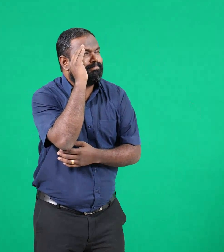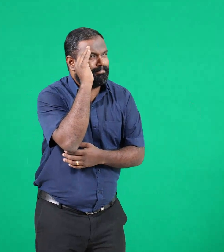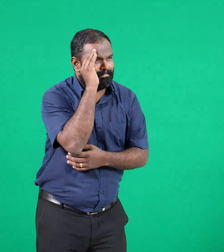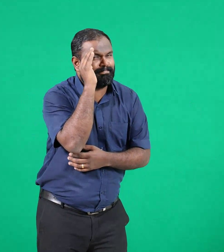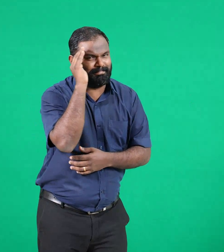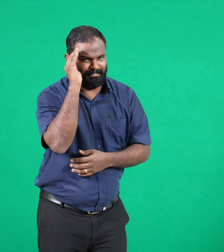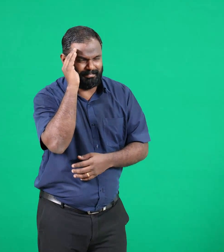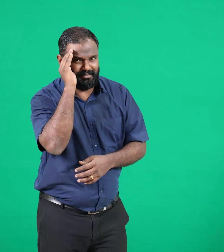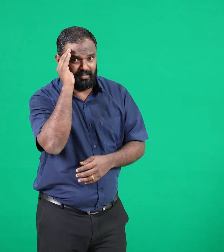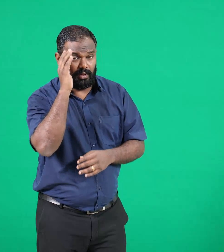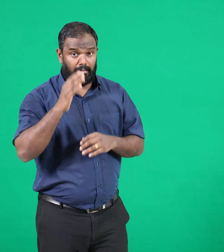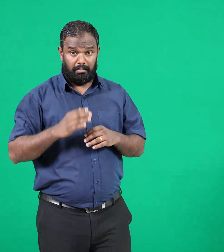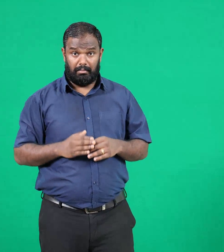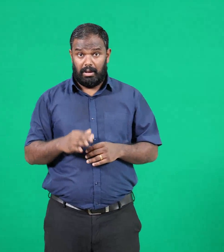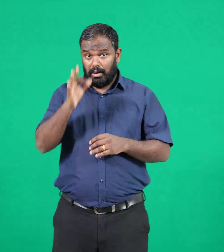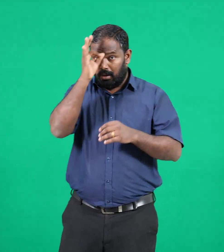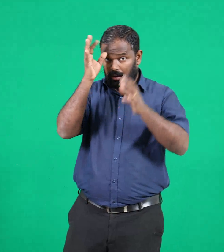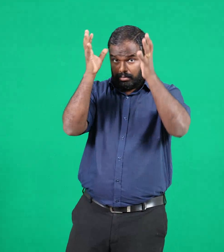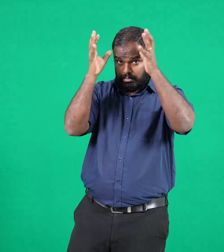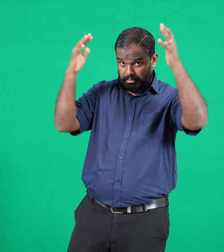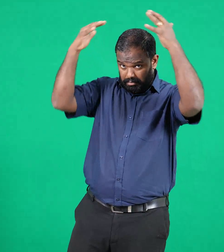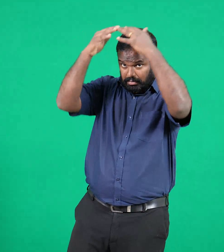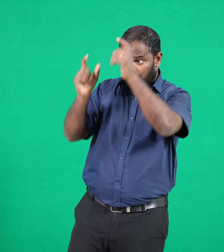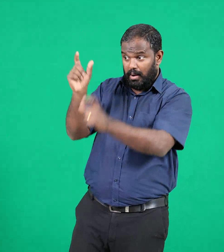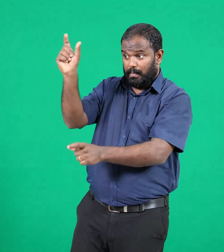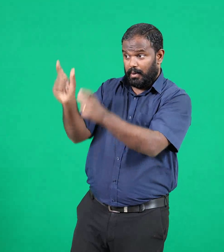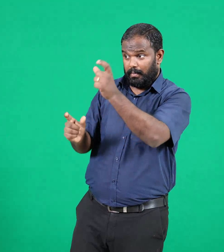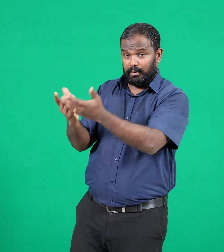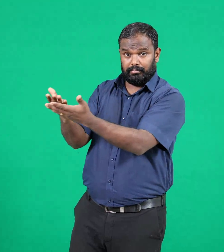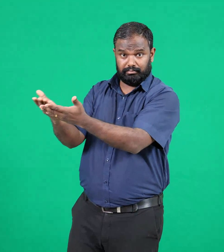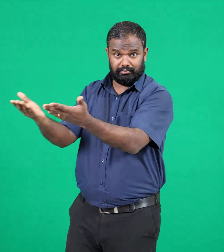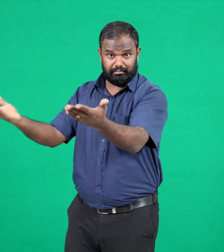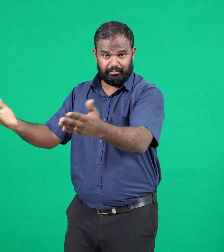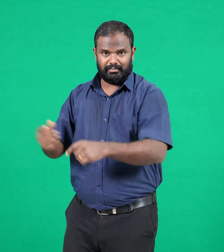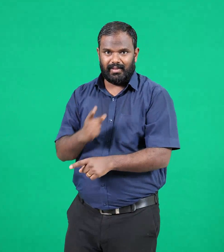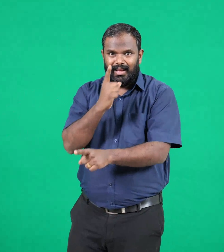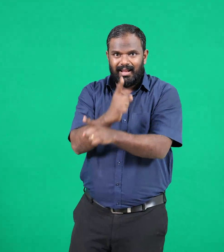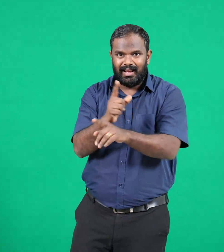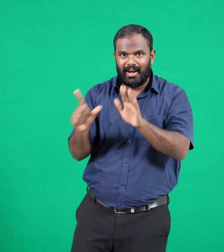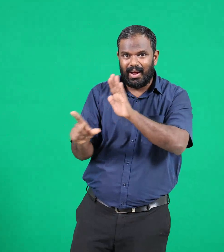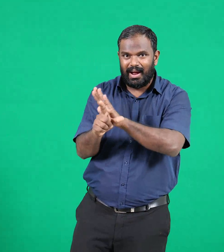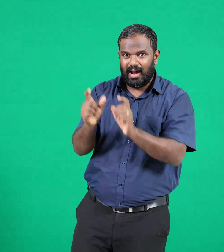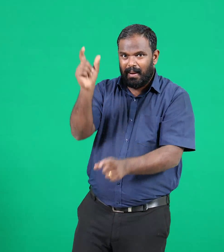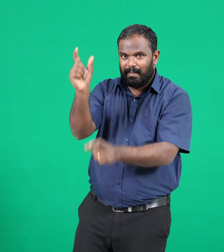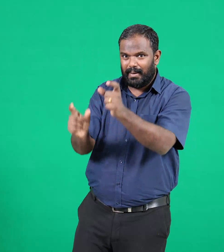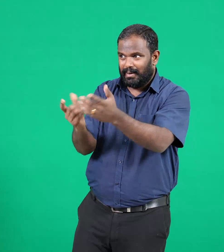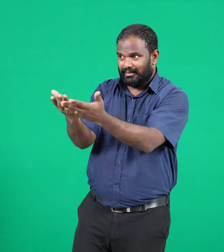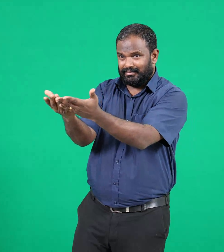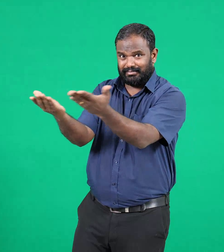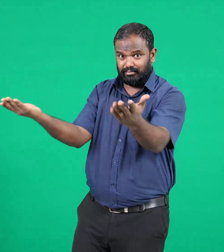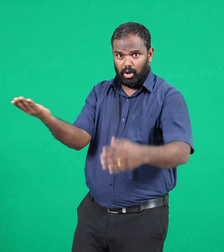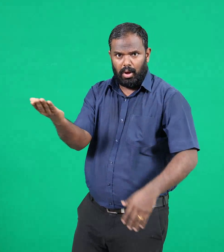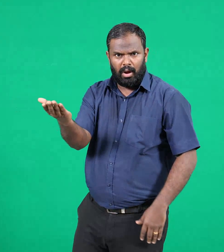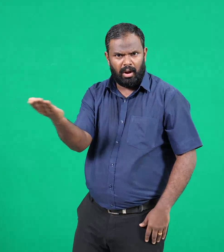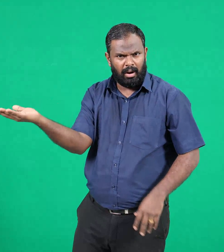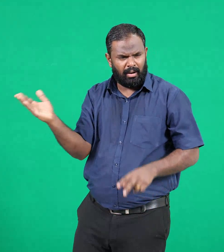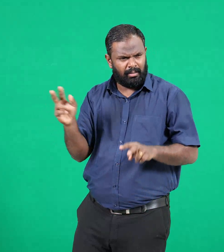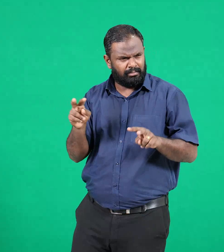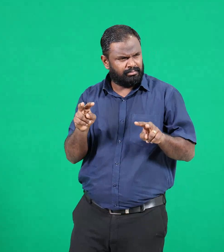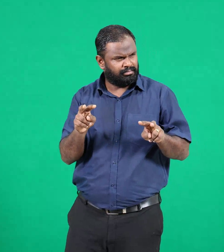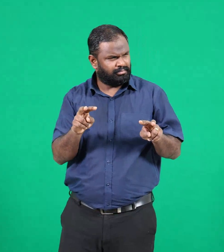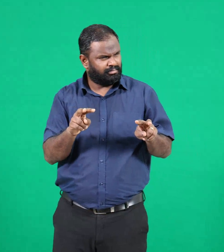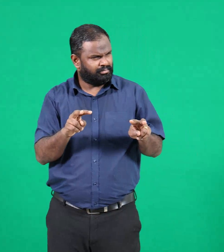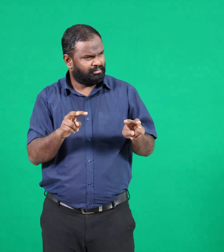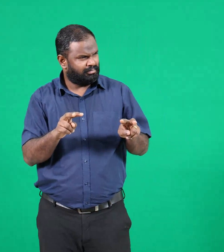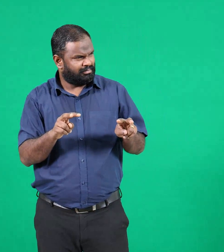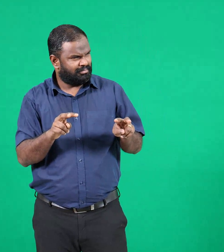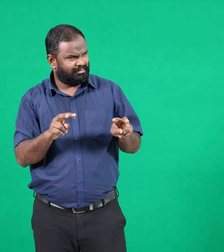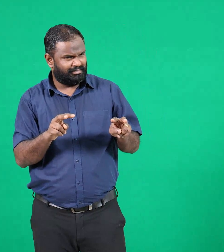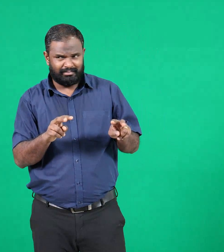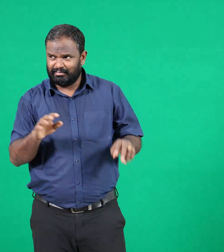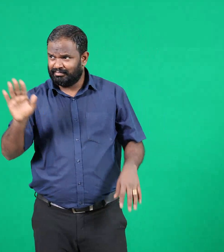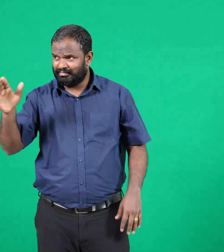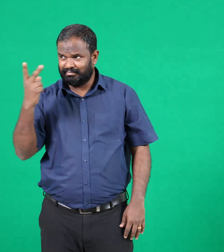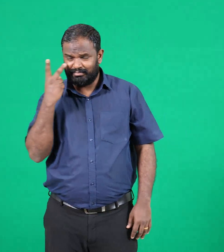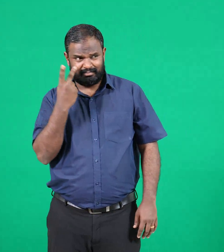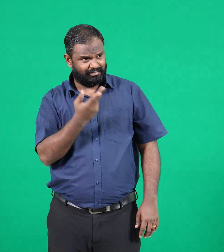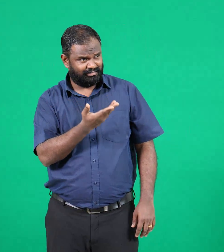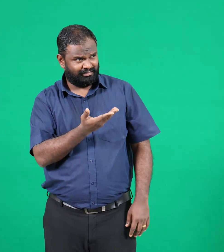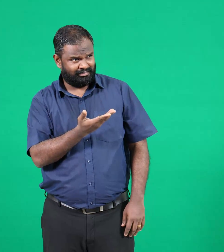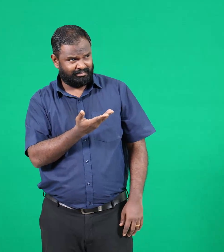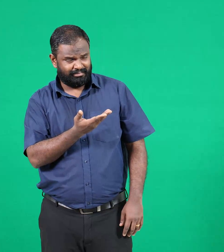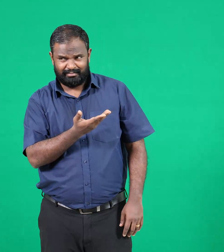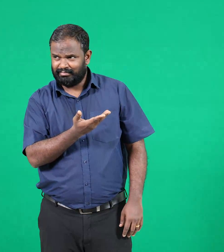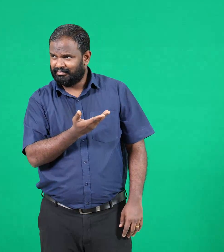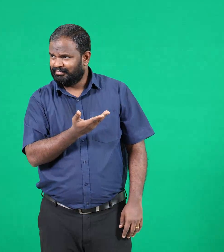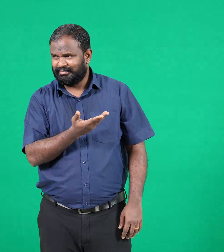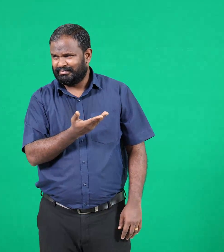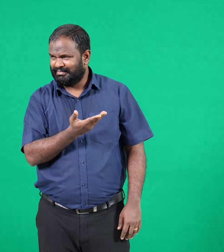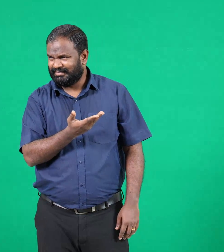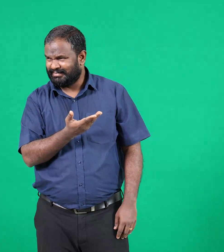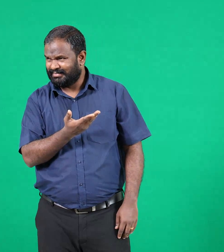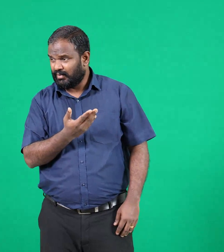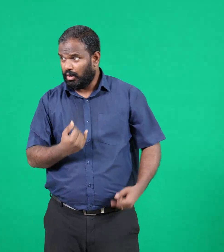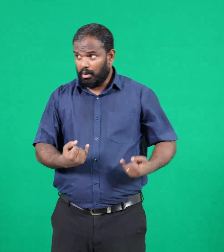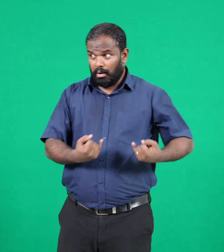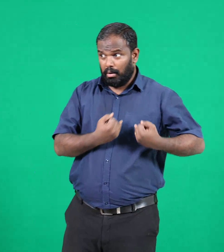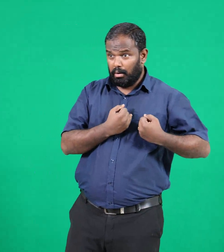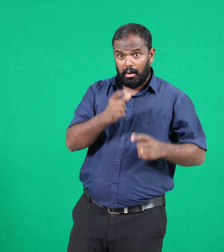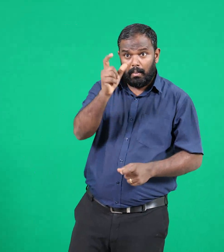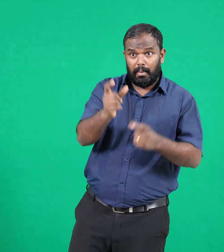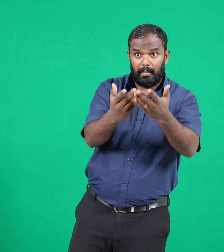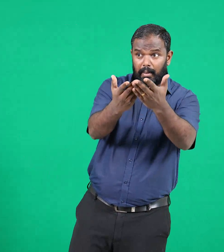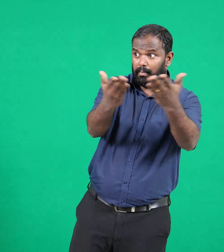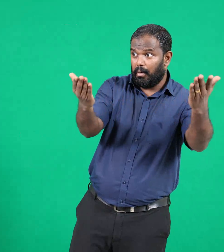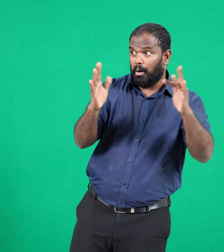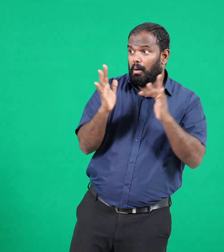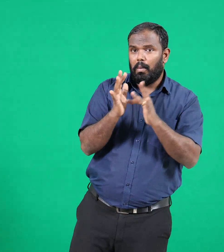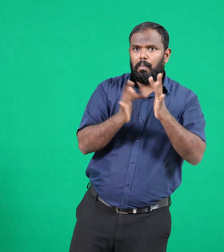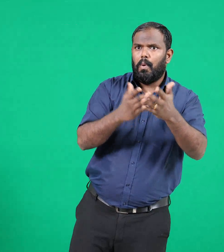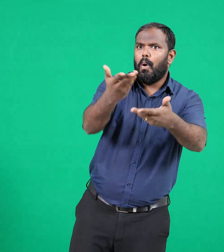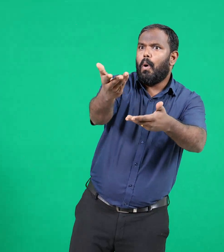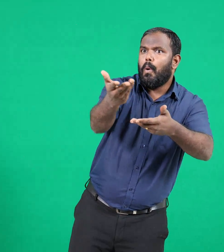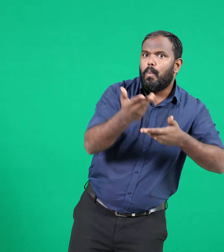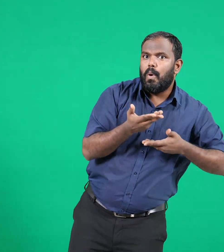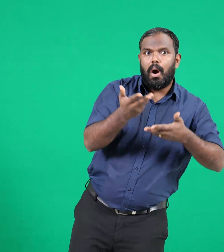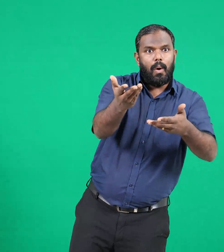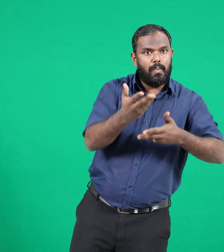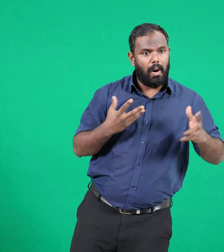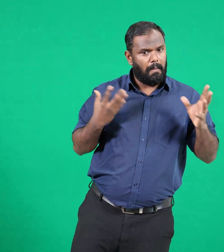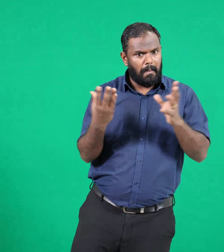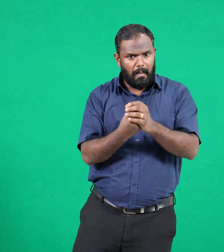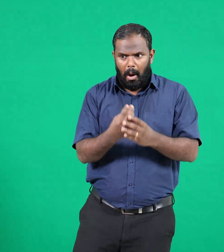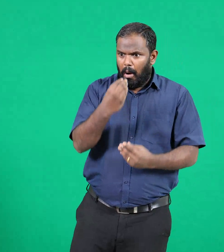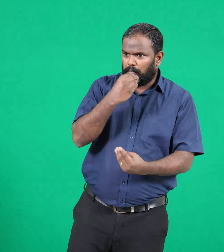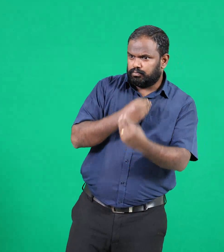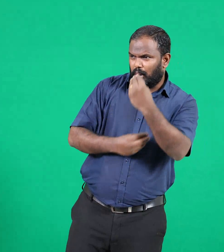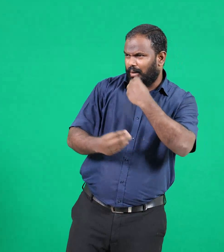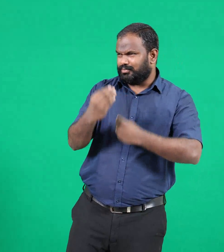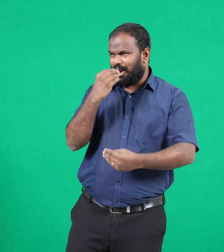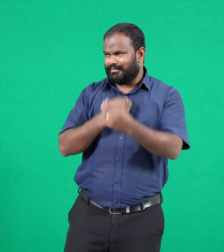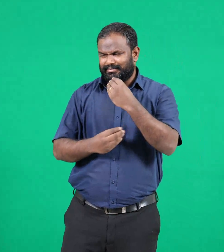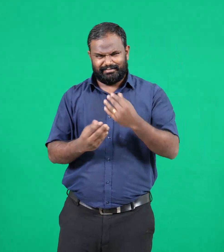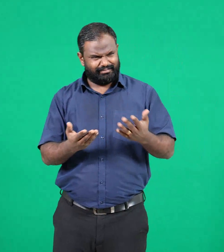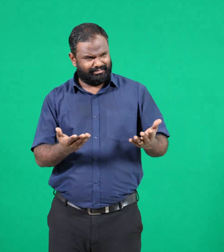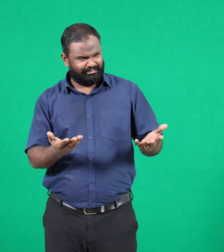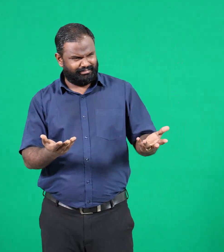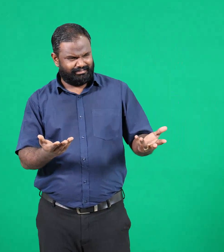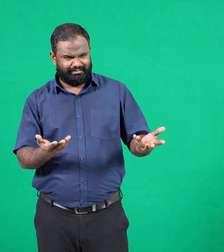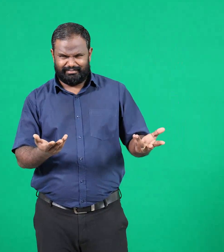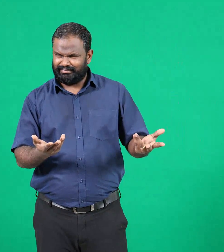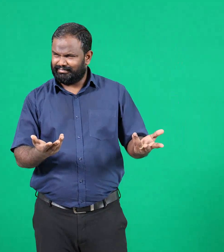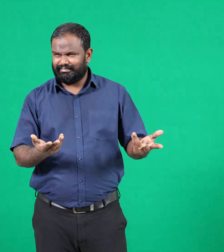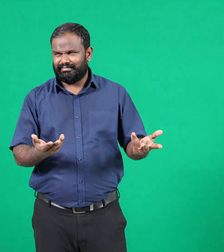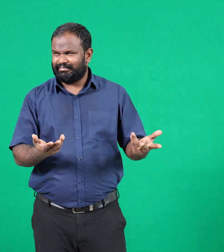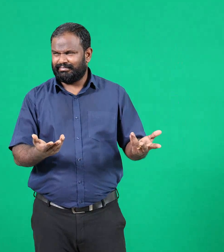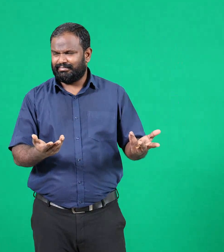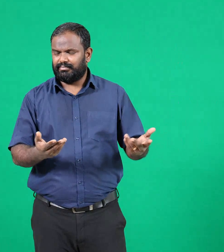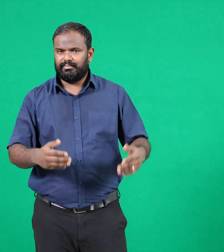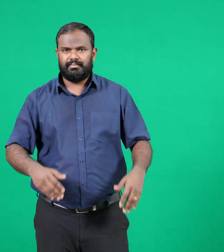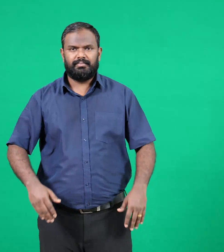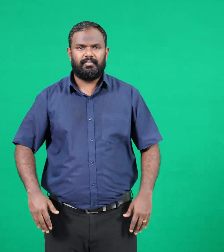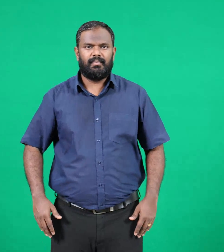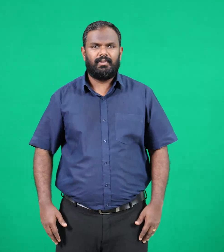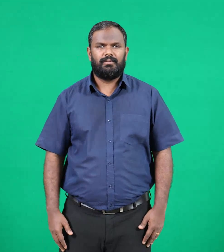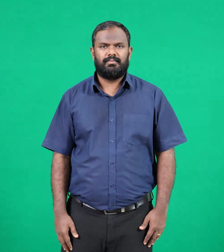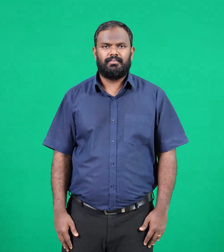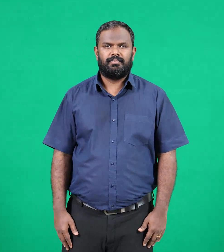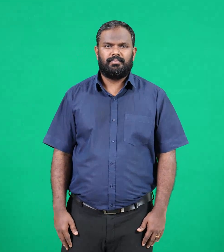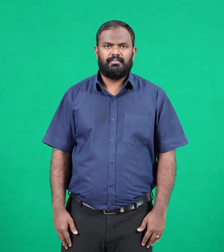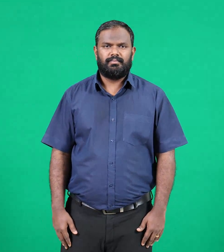So the Pharisees and scribes began to grumble: "This man welcomes sinners and eats with them."